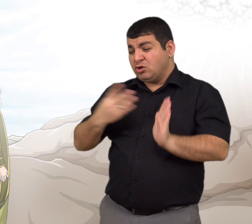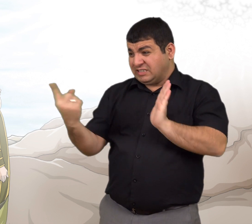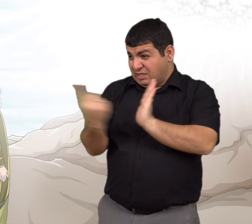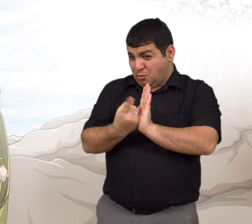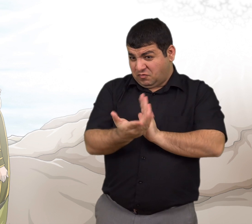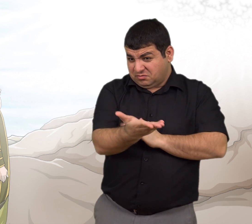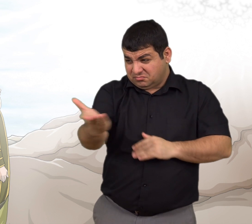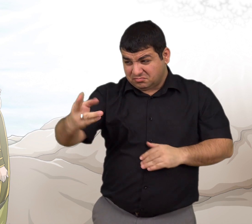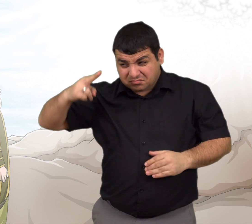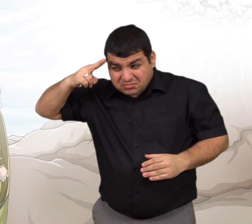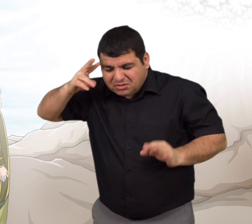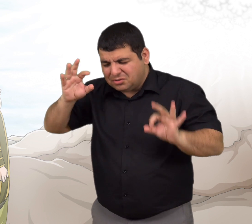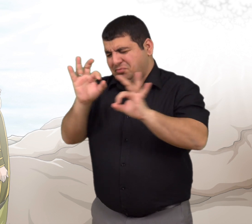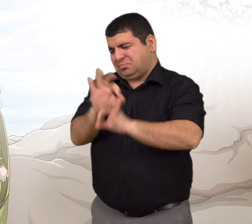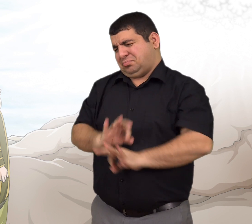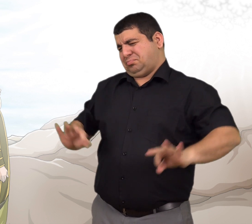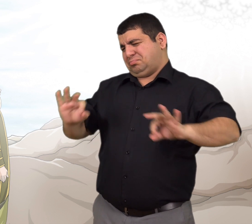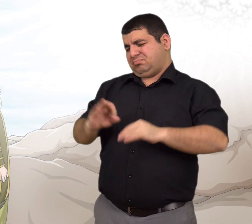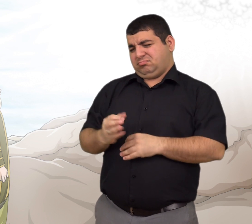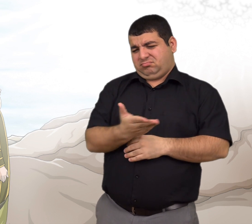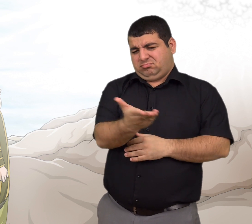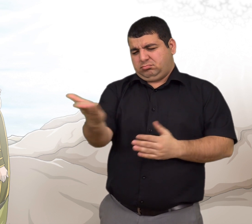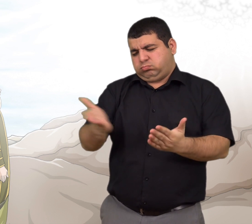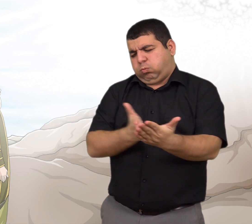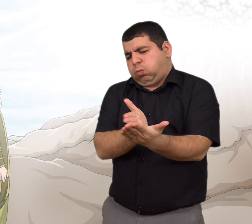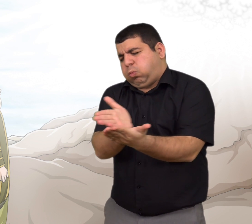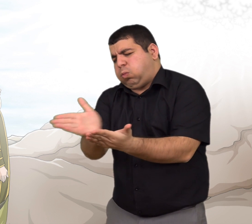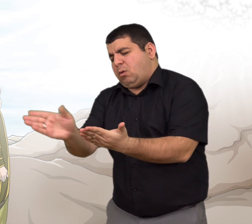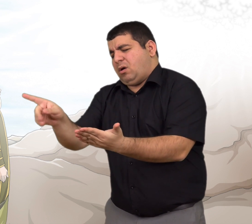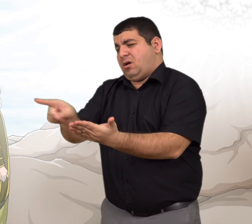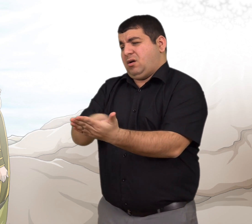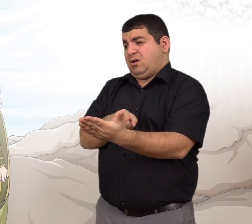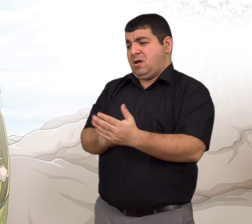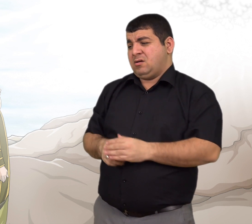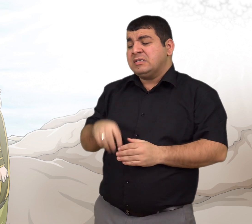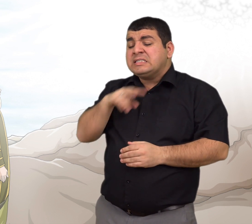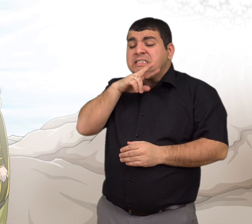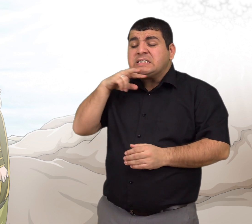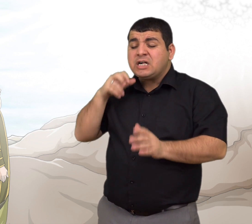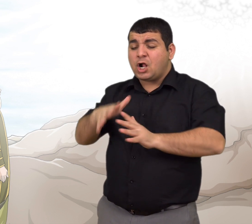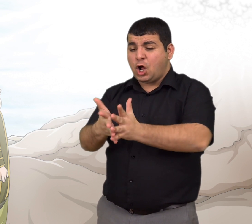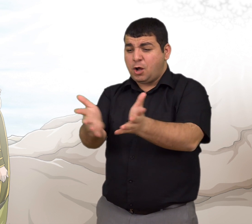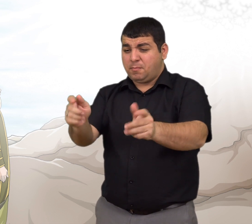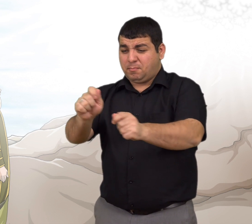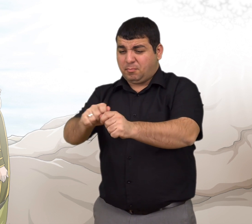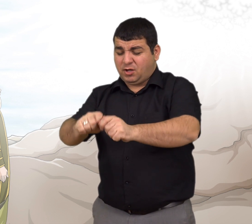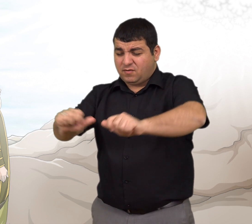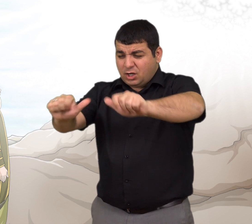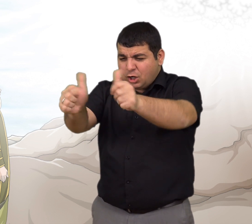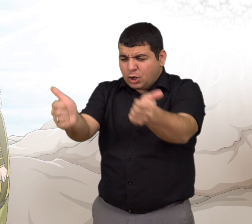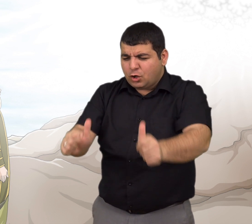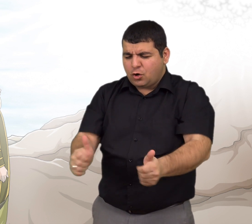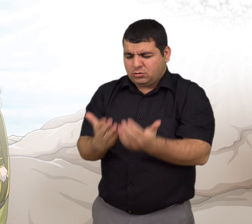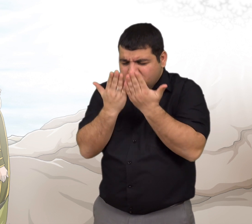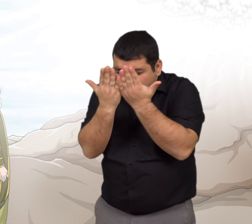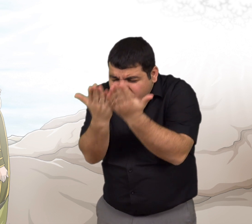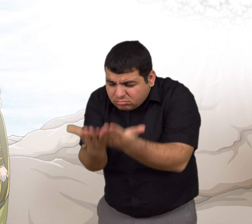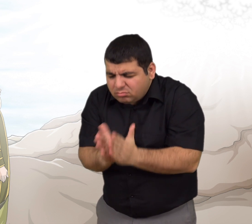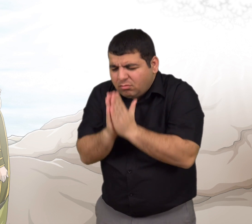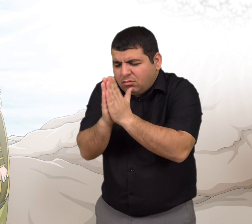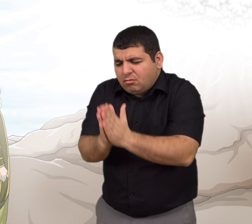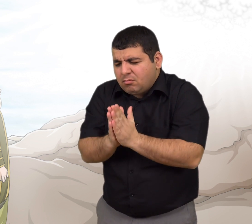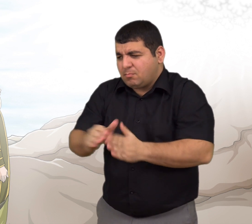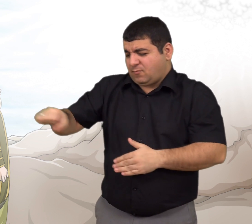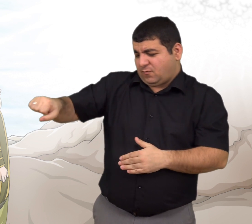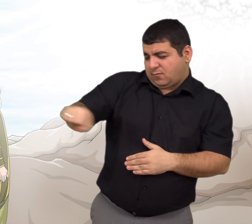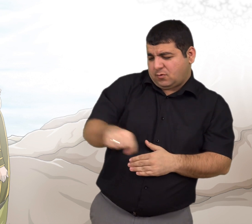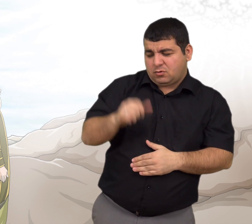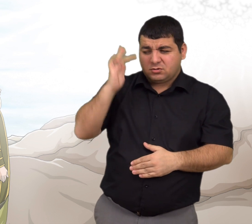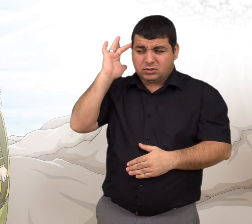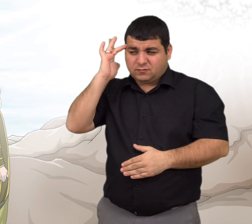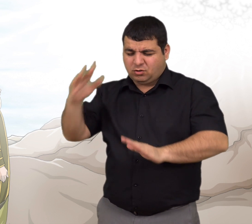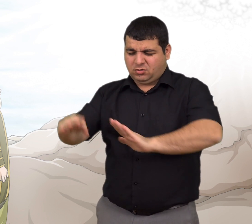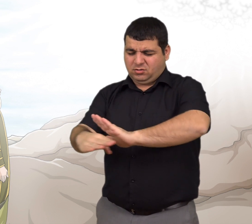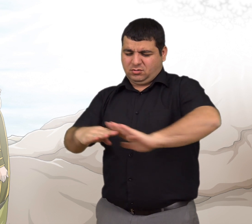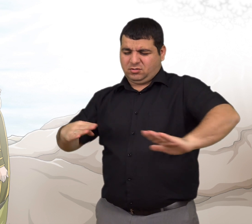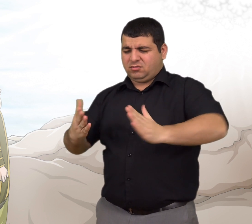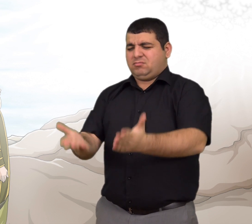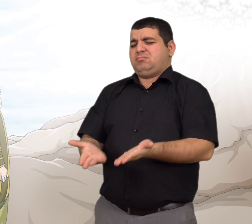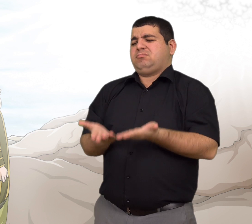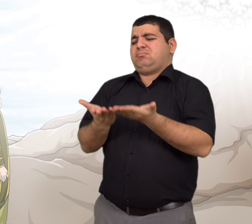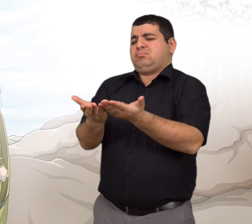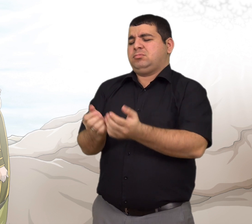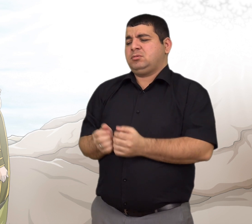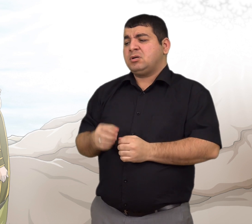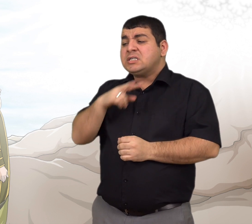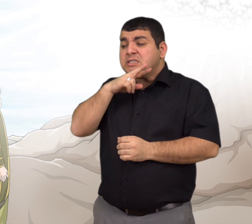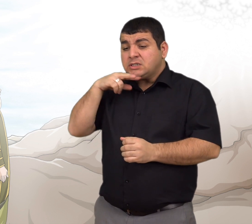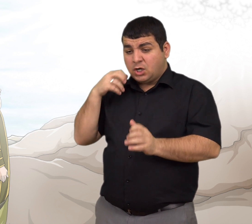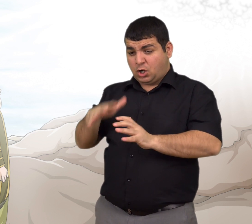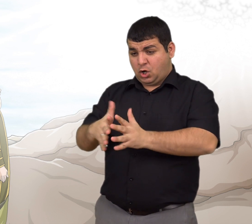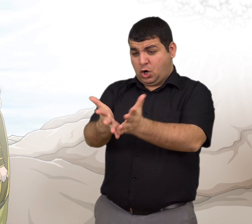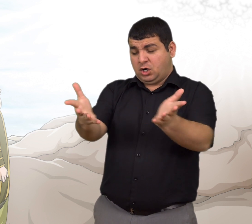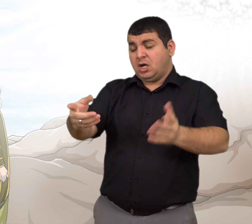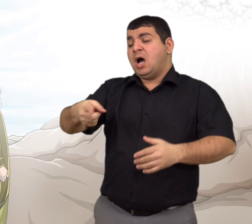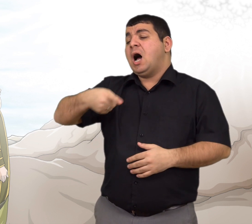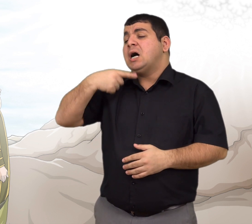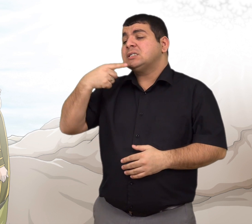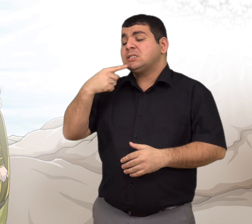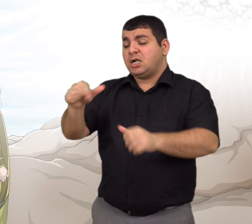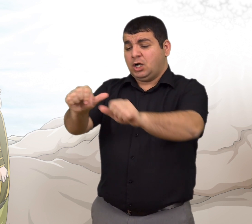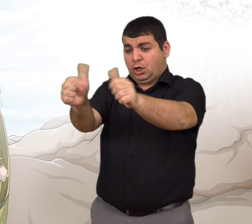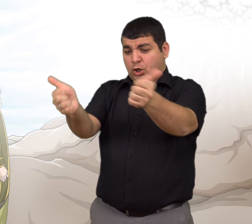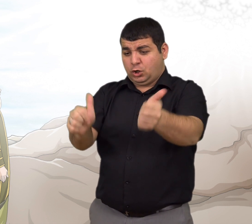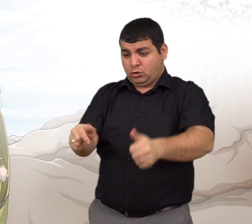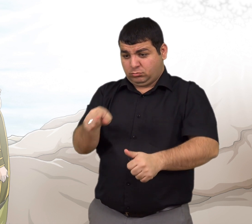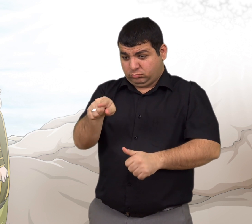They have made for themselves a molten calf and have bowed down to it.